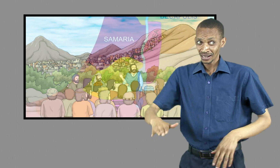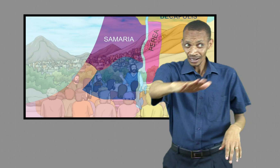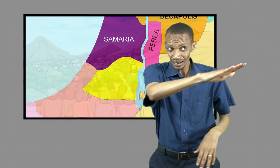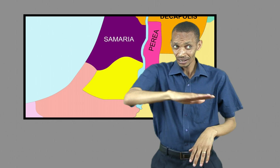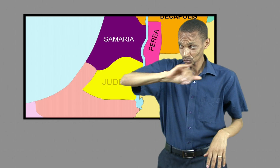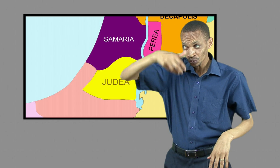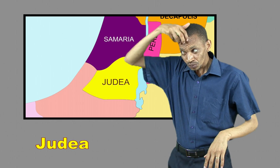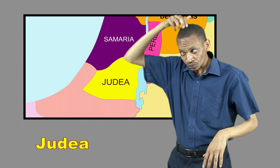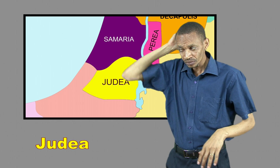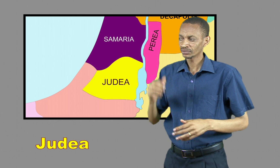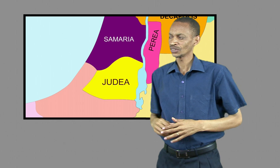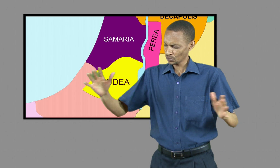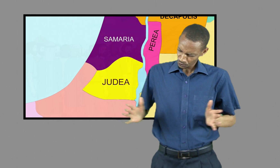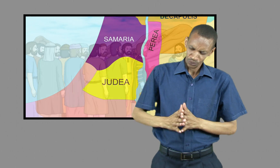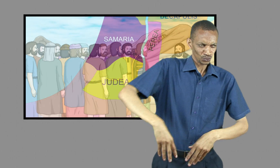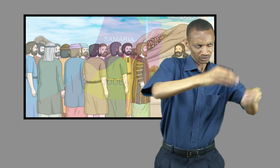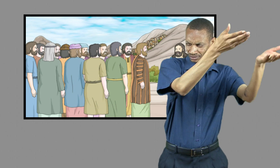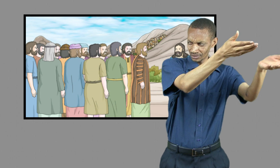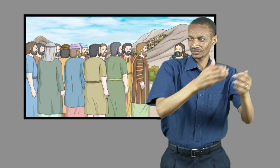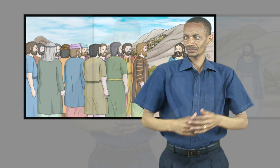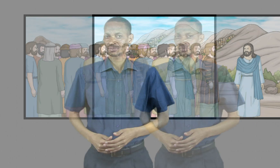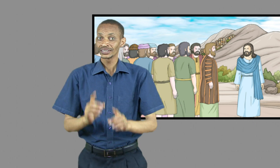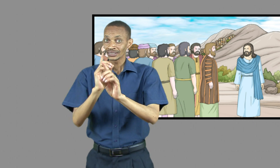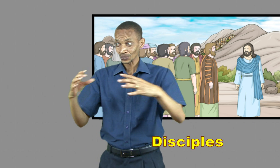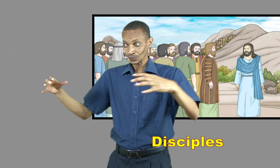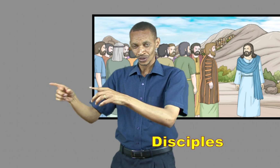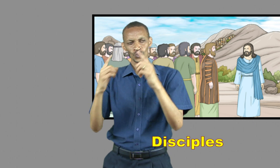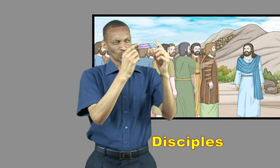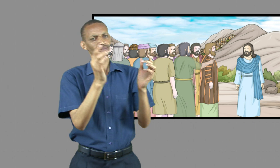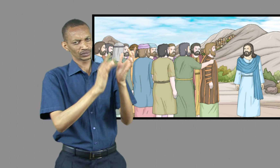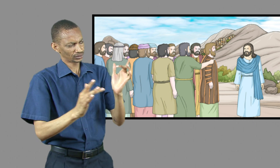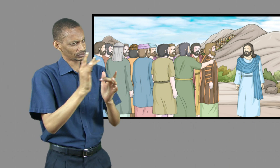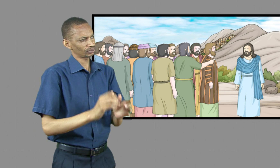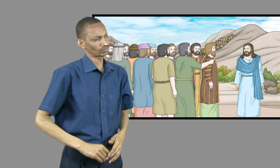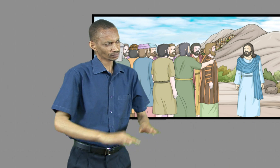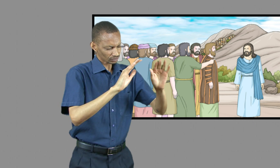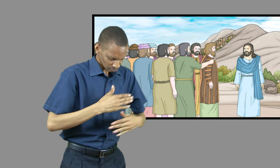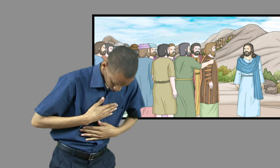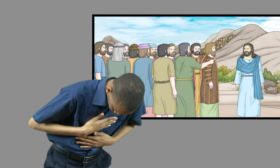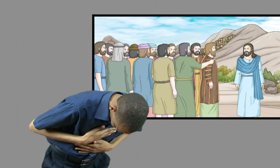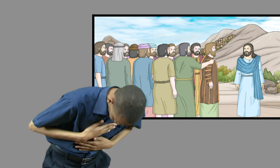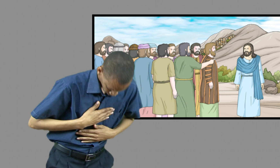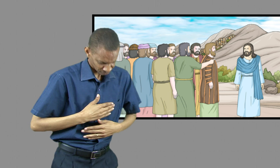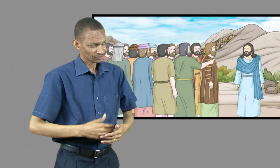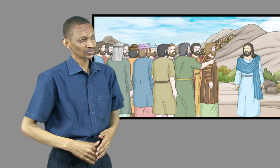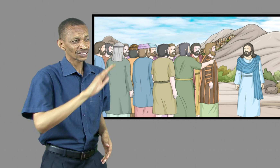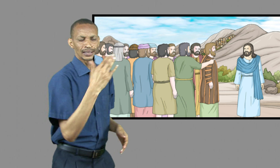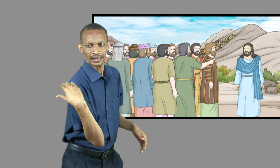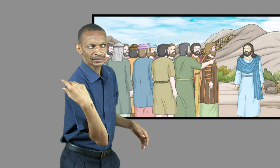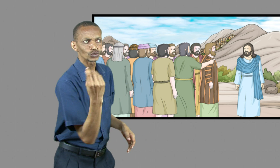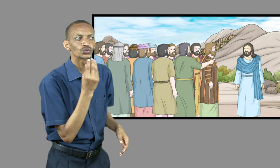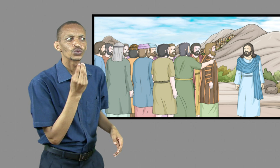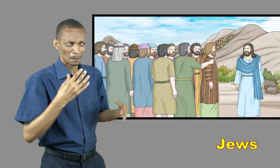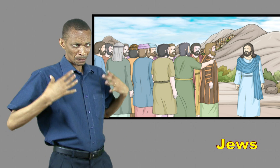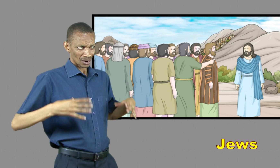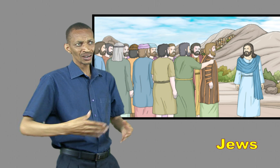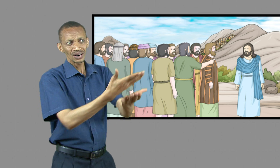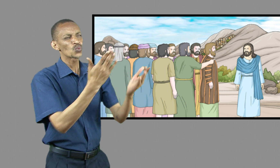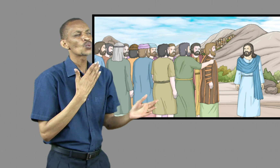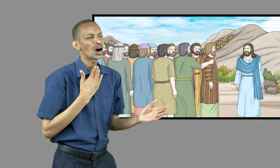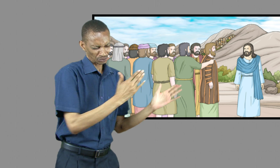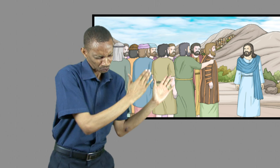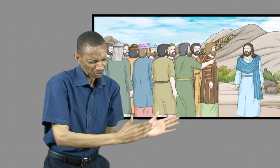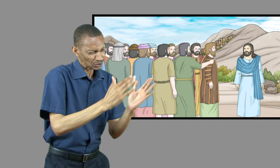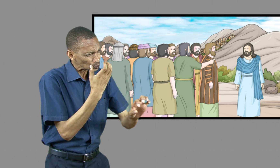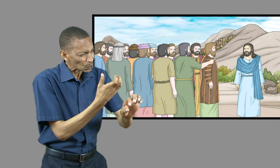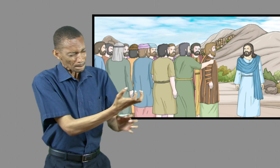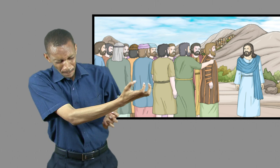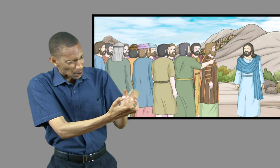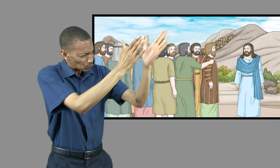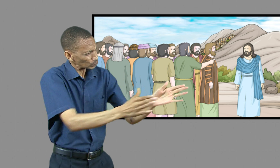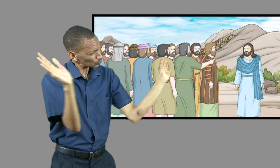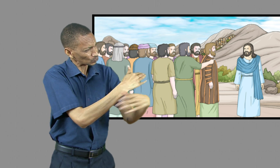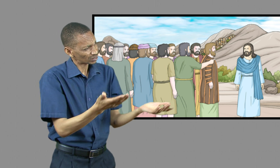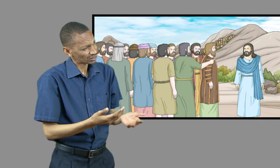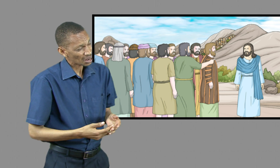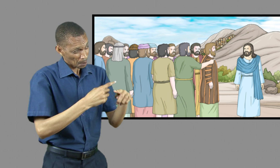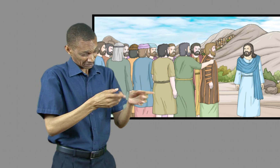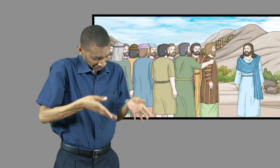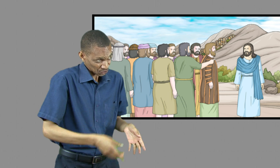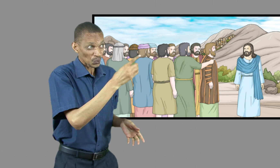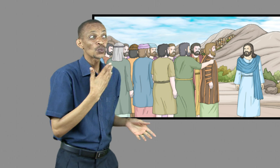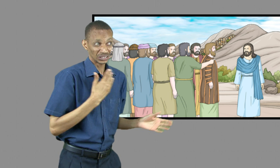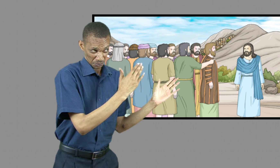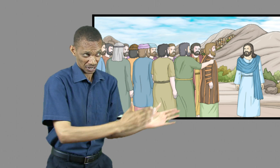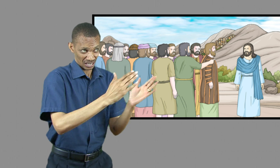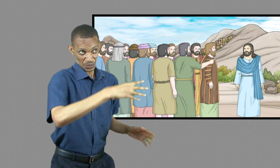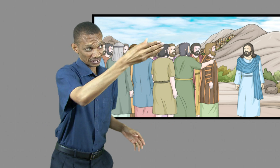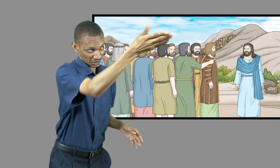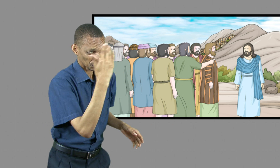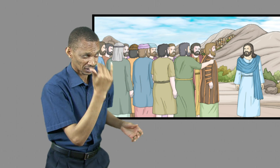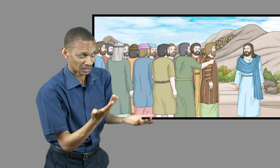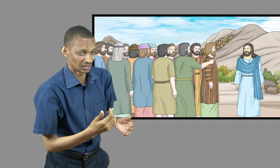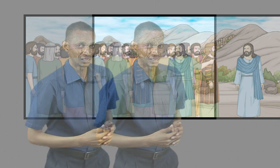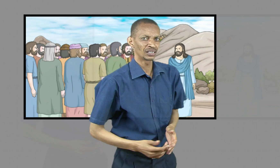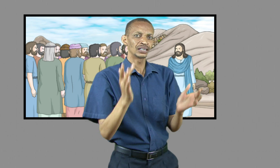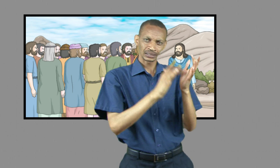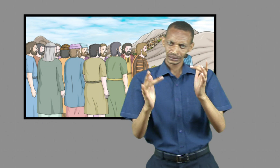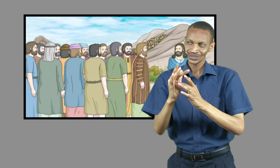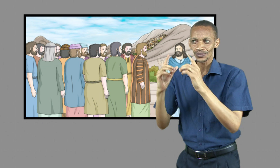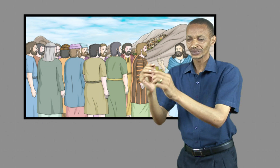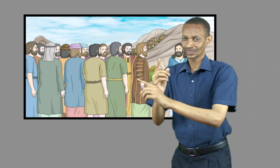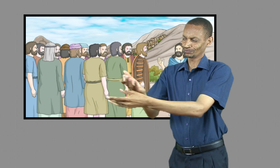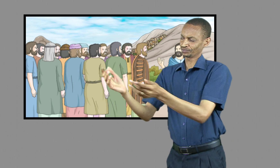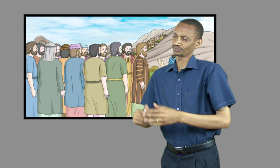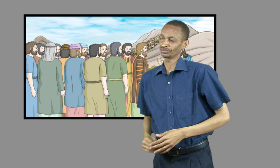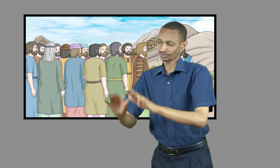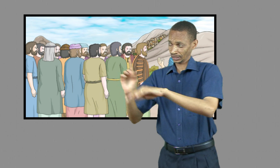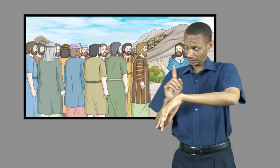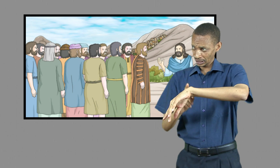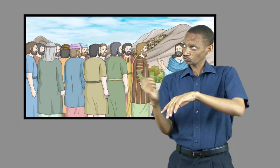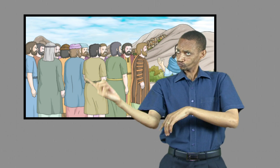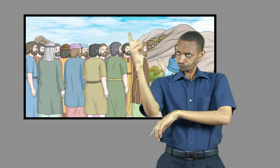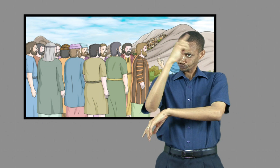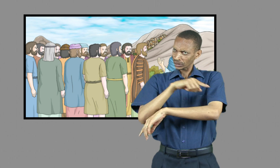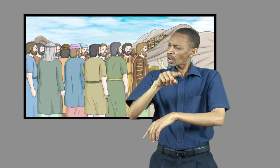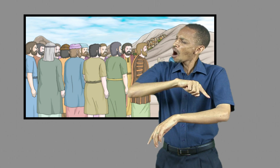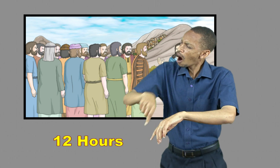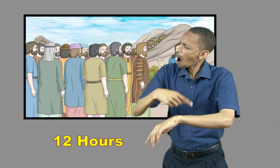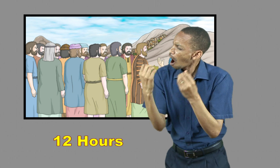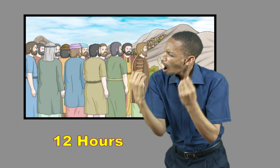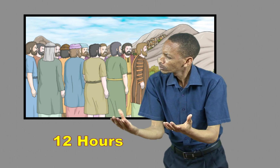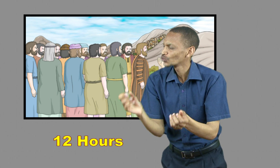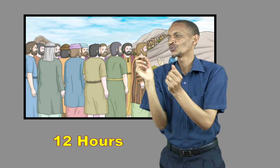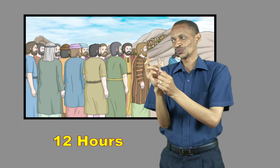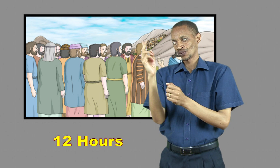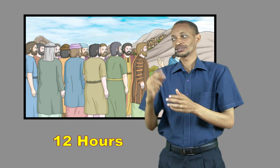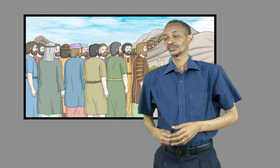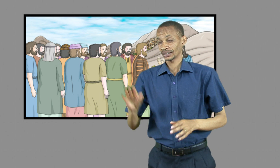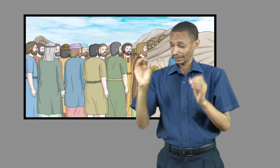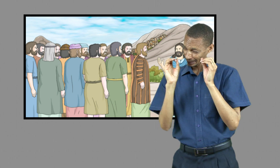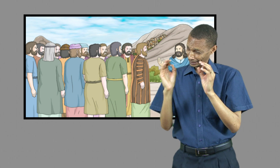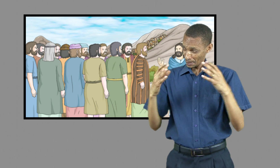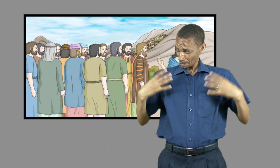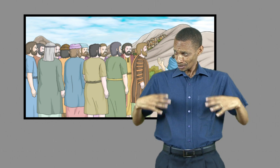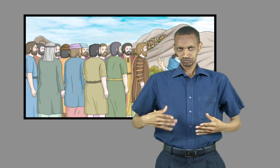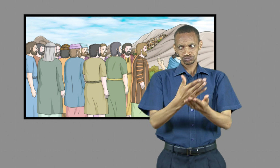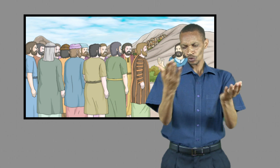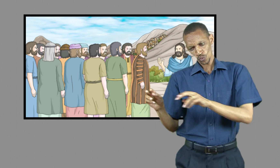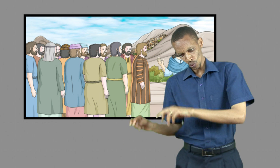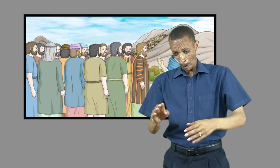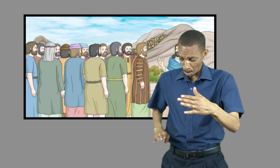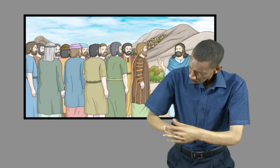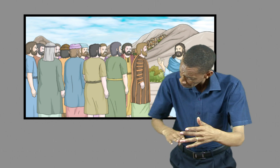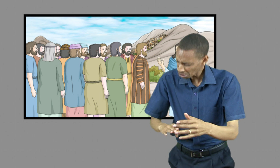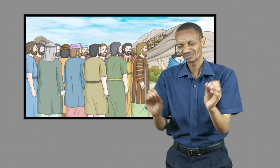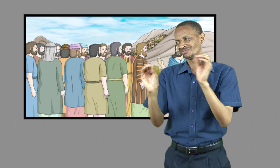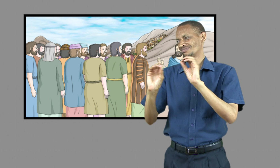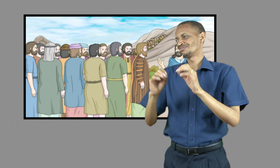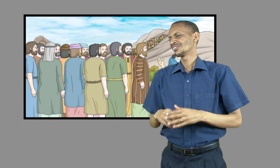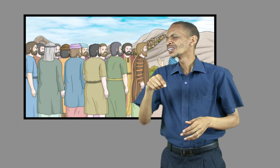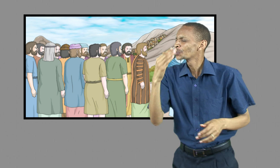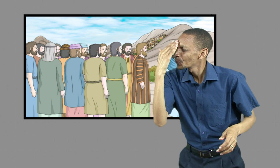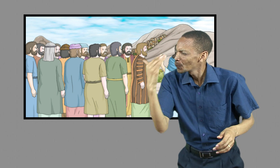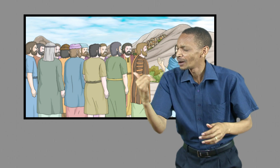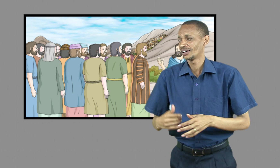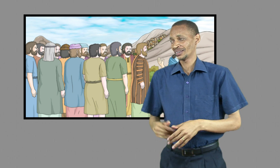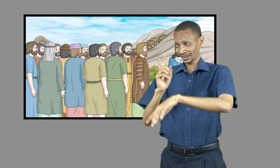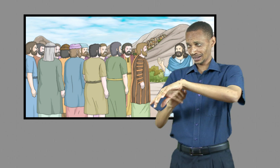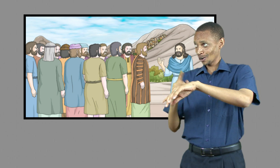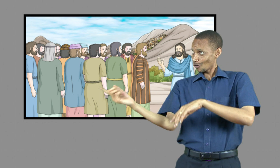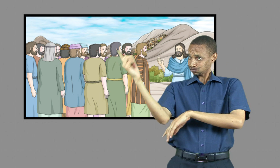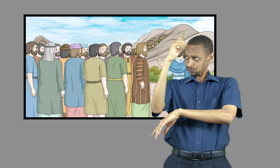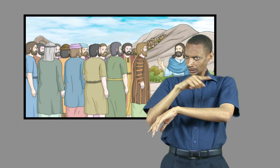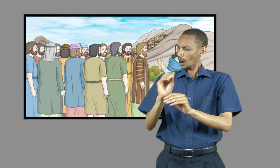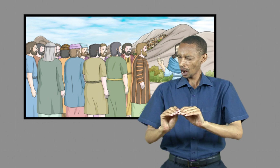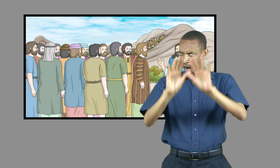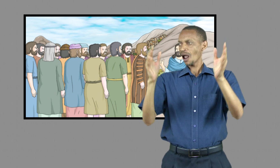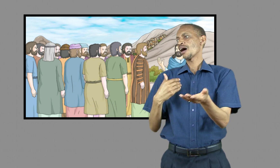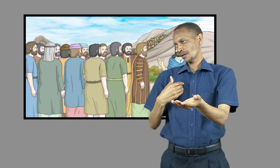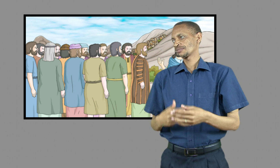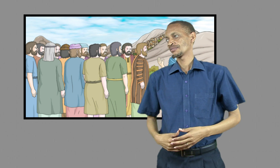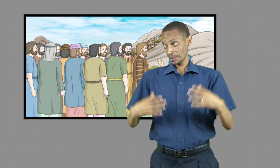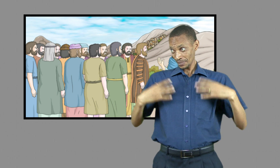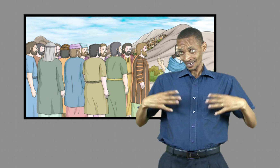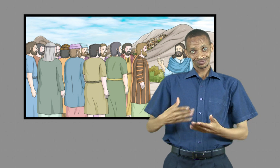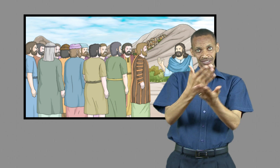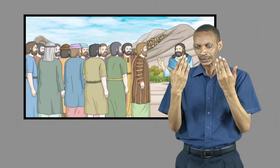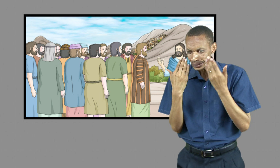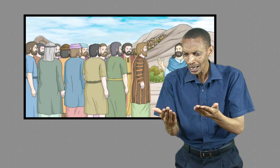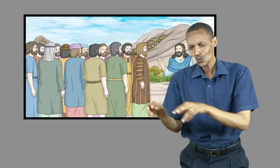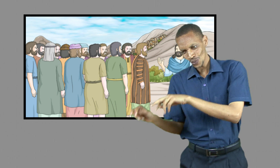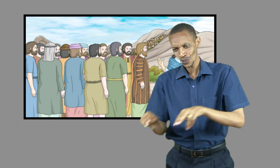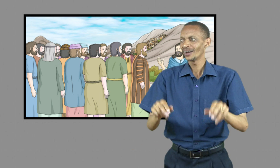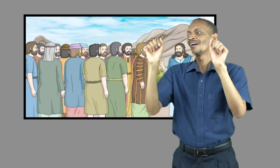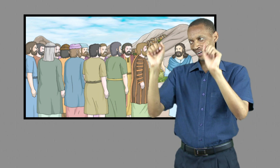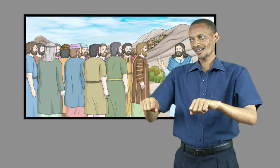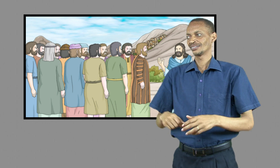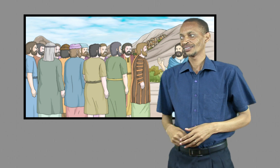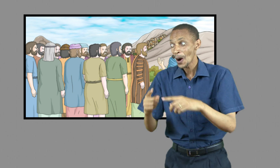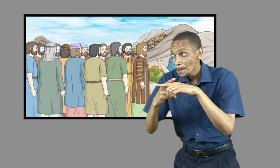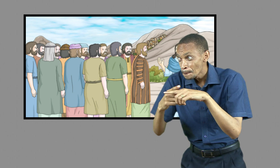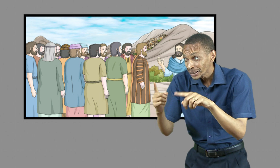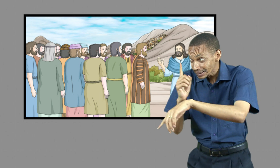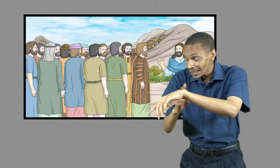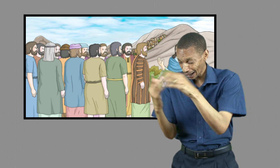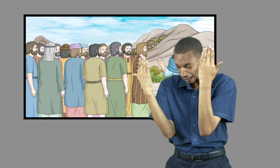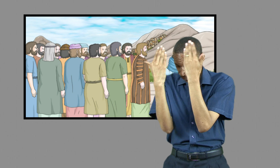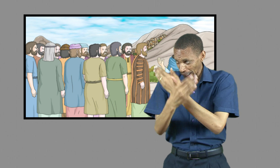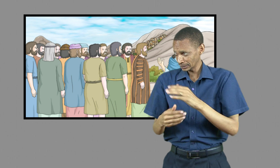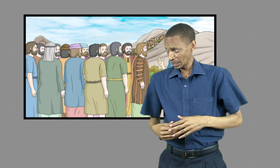Jesus answered, “Are there not twelve hours of daylight? If anyone walks in the daytime, he will not stumble, because he sees by the light of this world. But if anyone walks at night, he will stumble, because he has no light.”